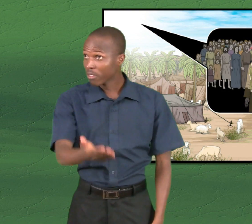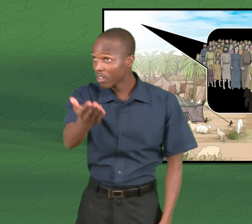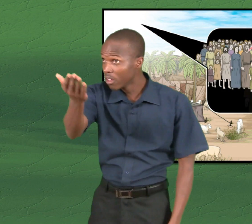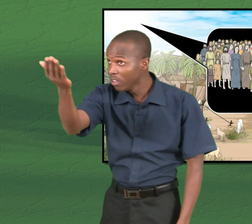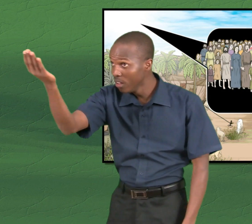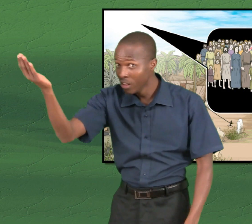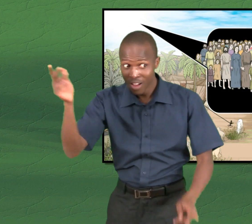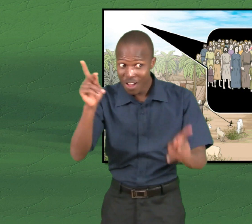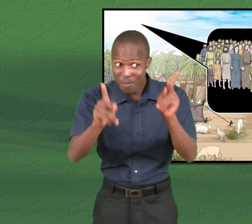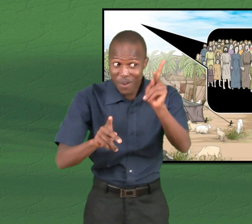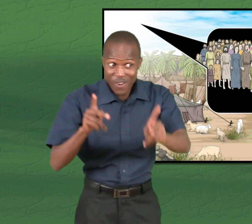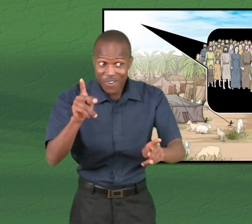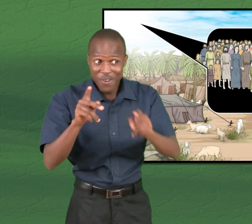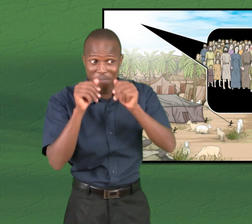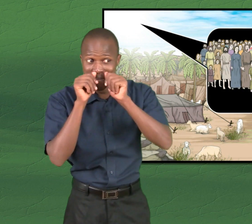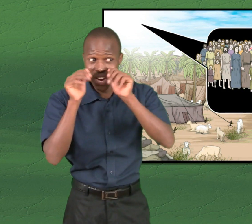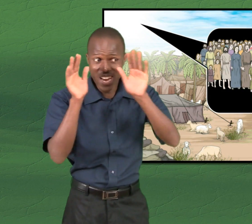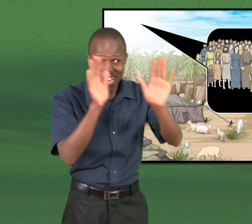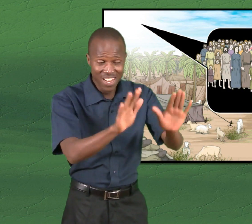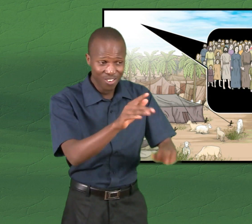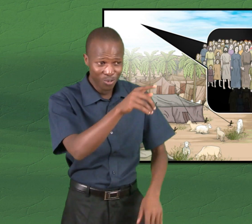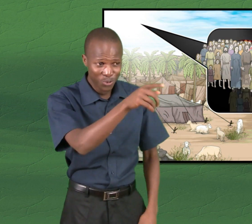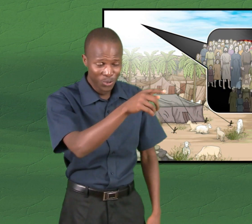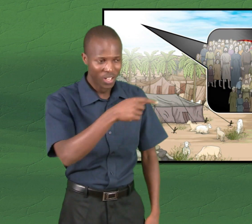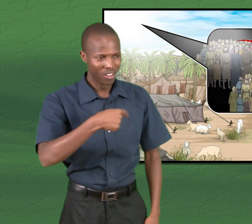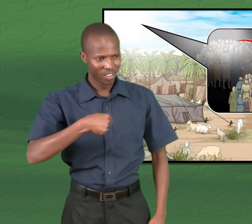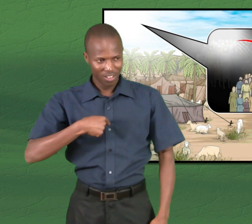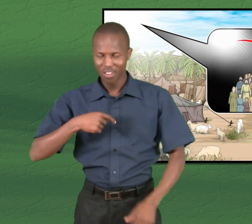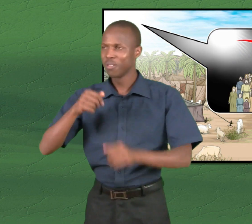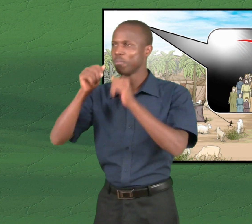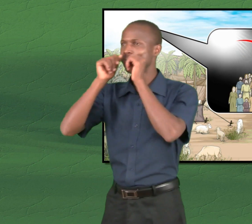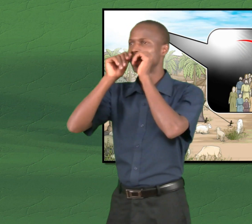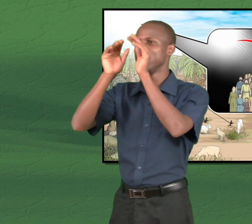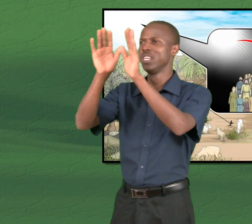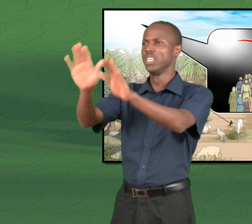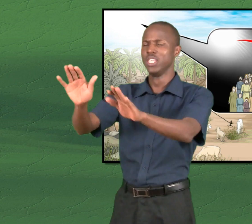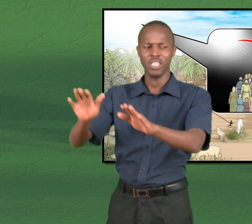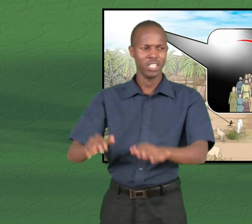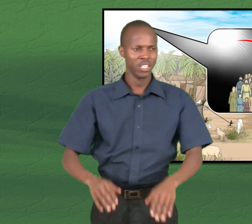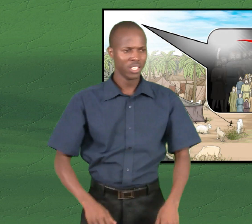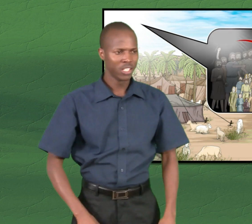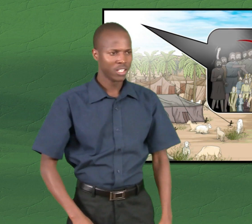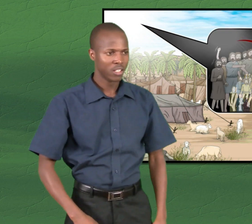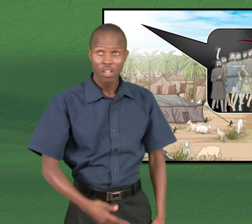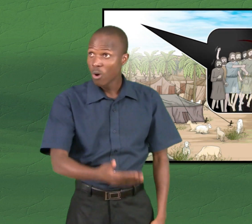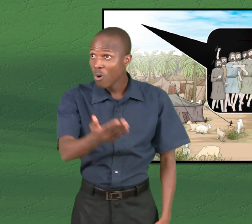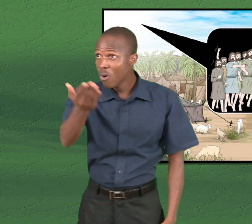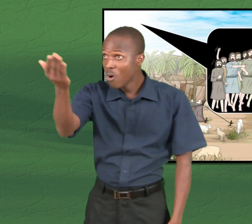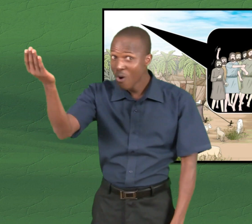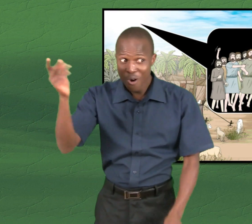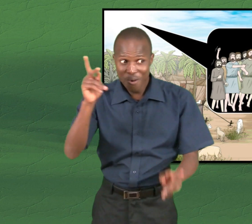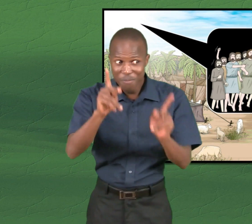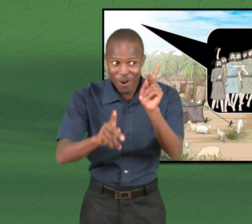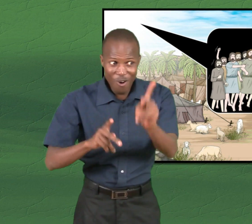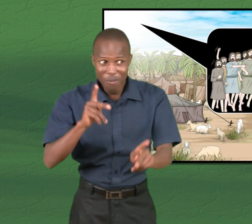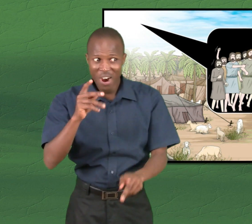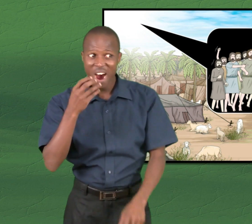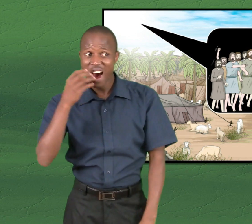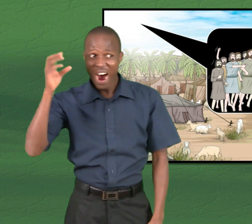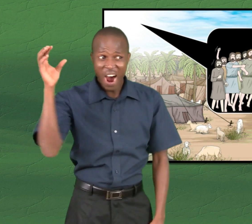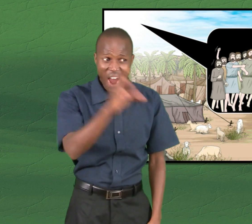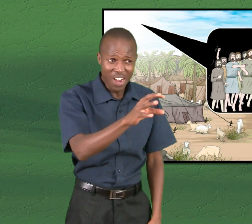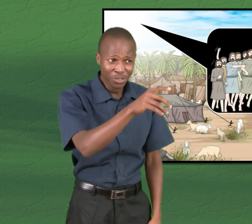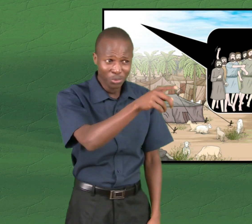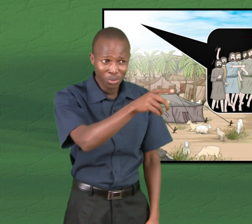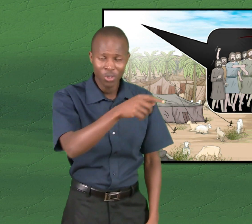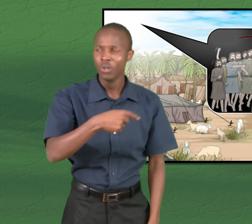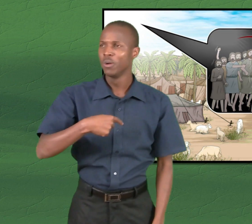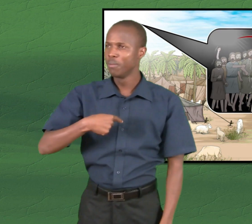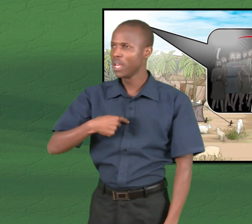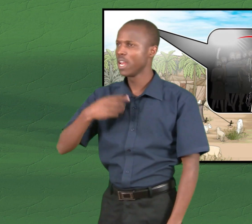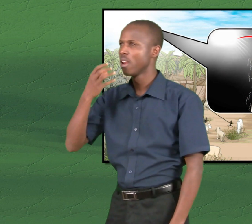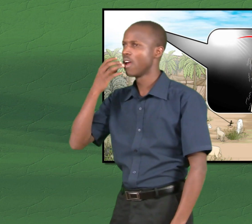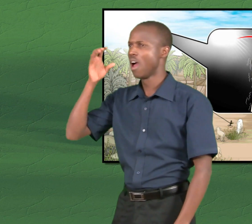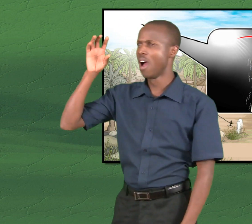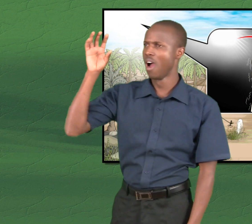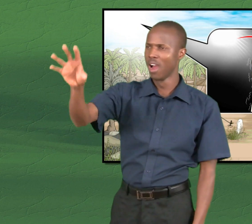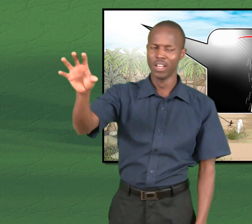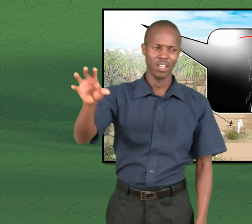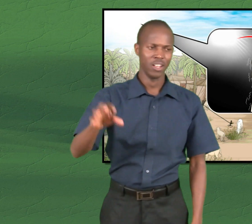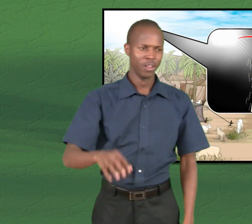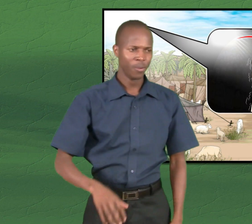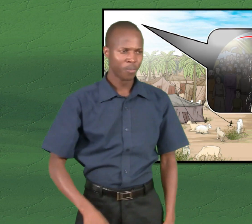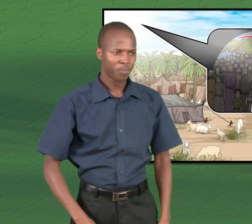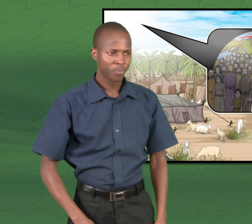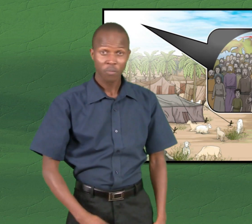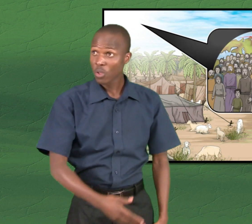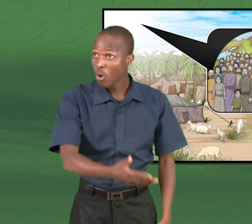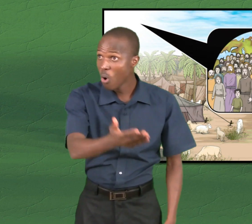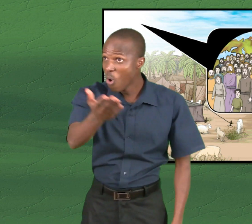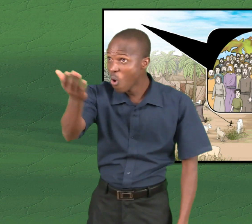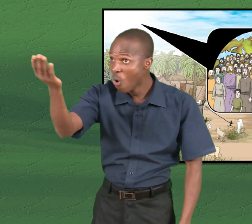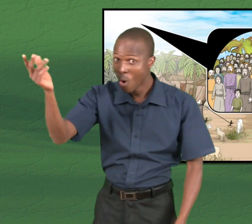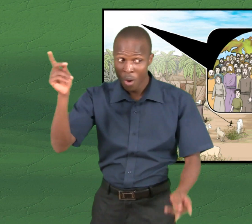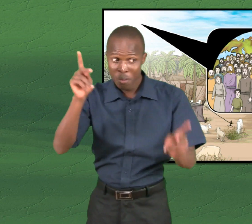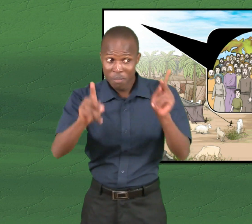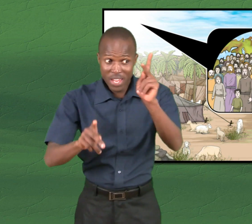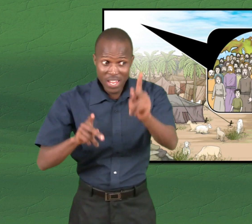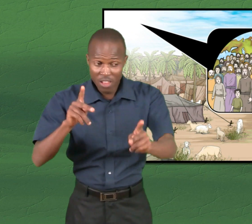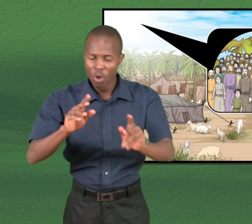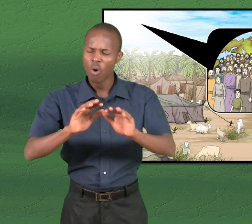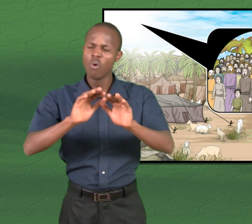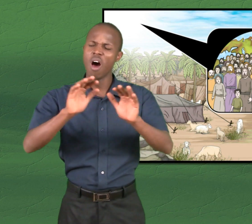I will bless those who bless you and curse those who curse you;